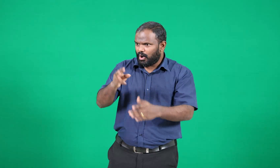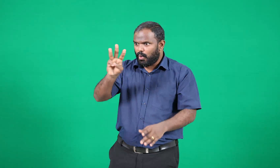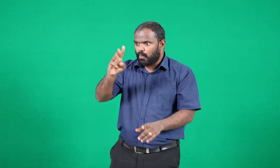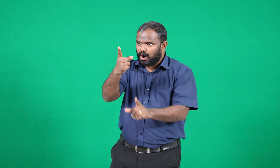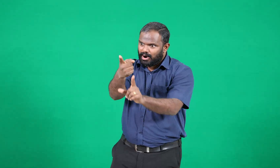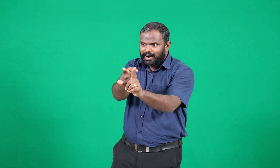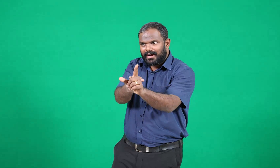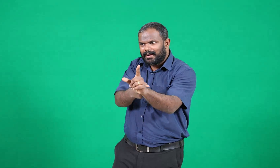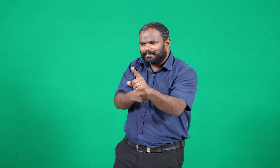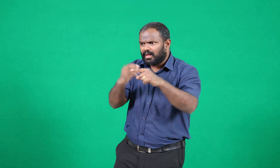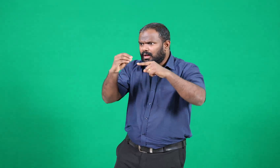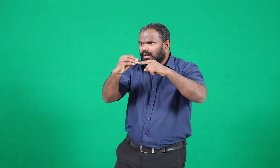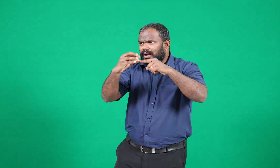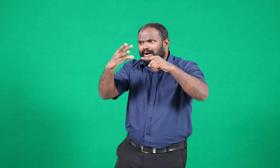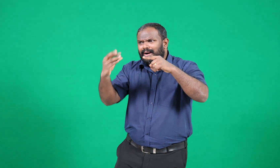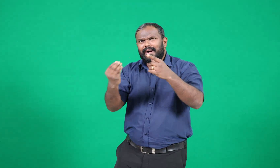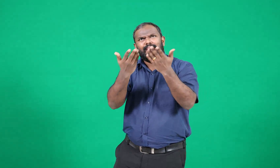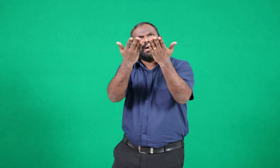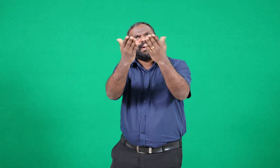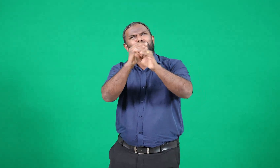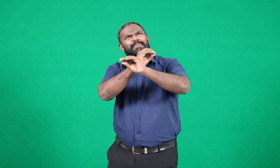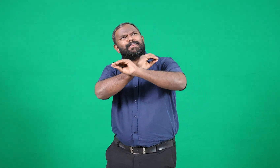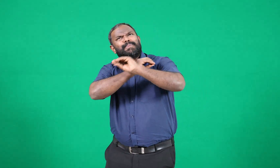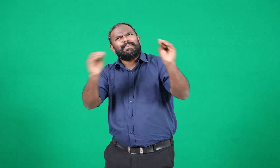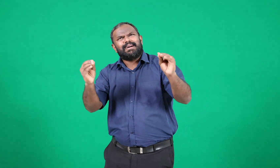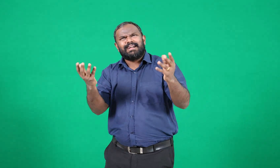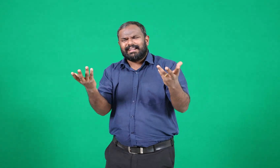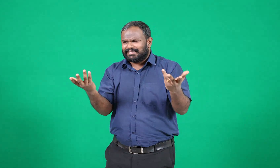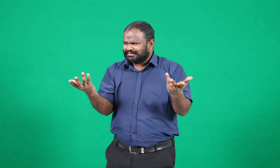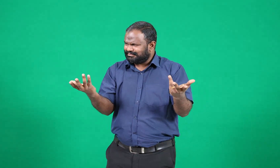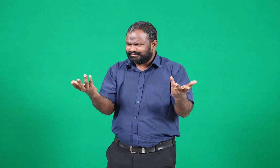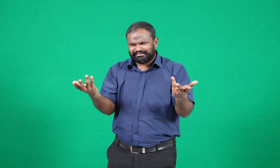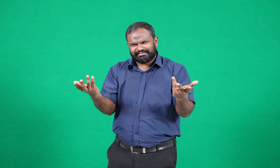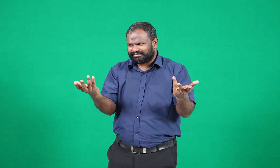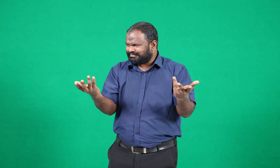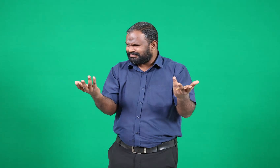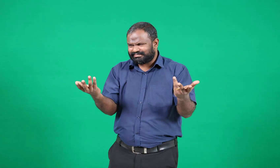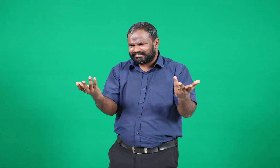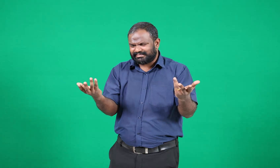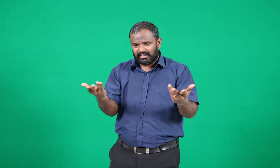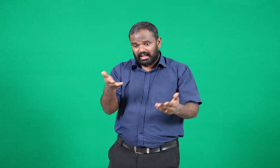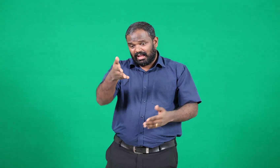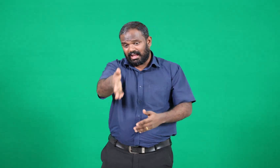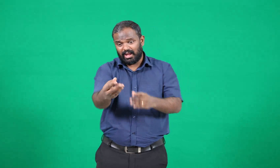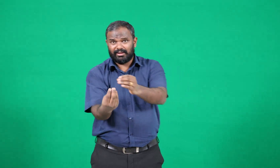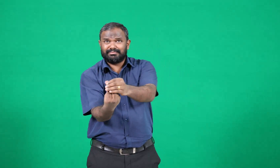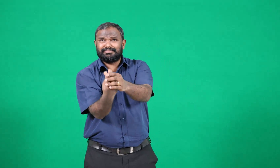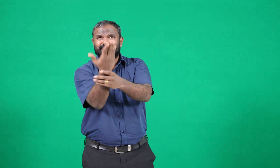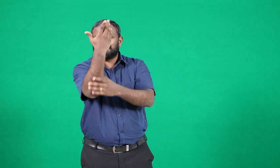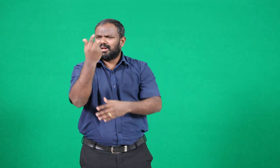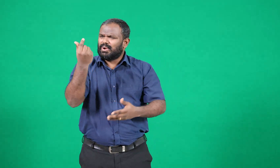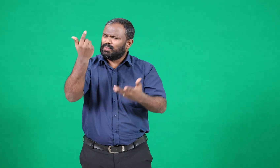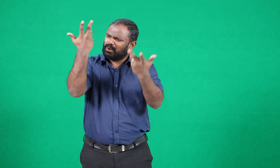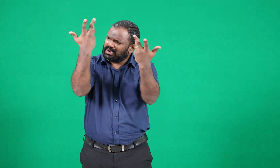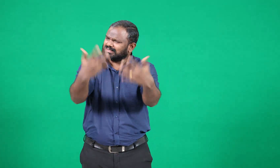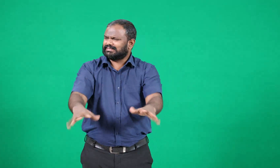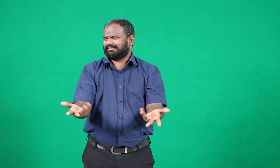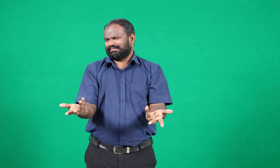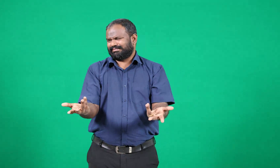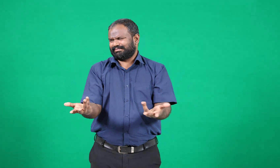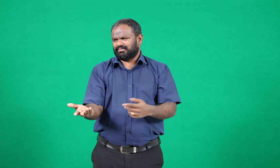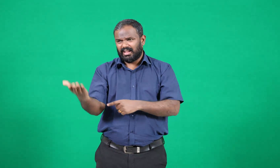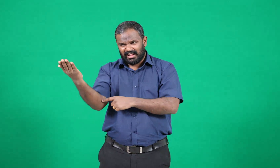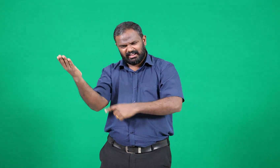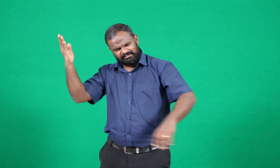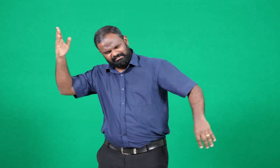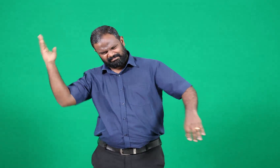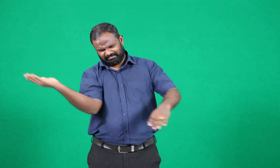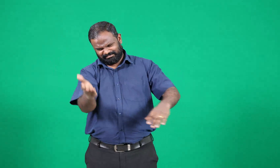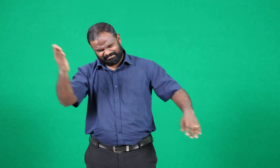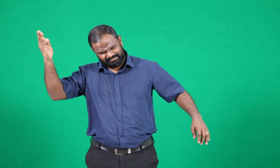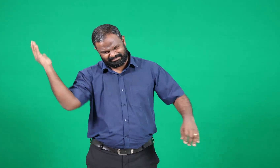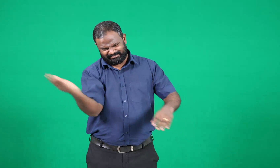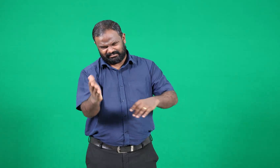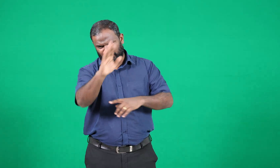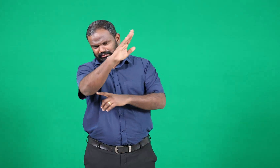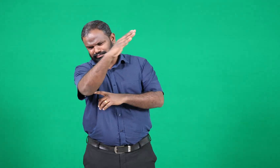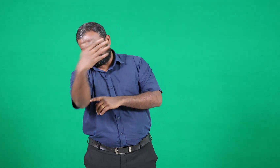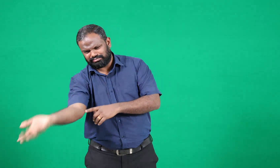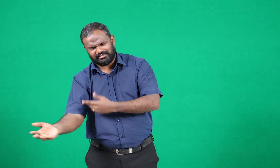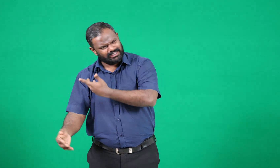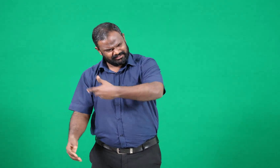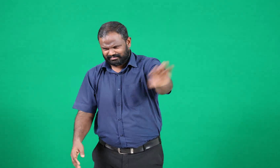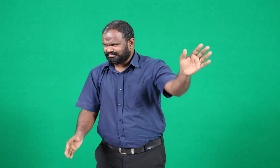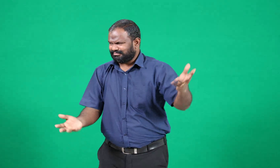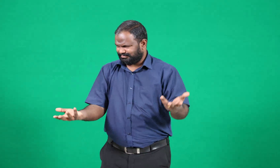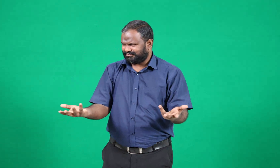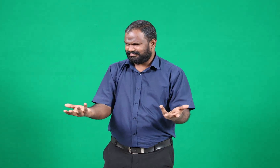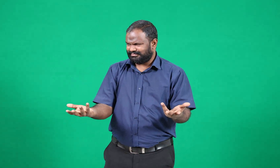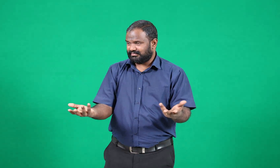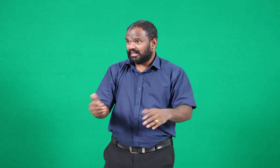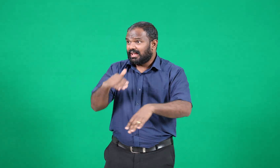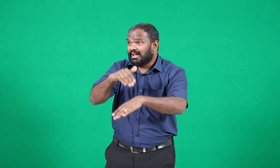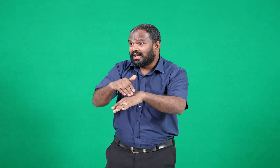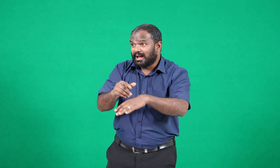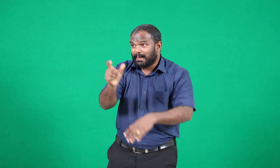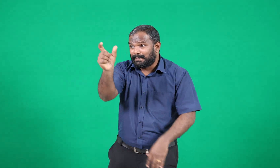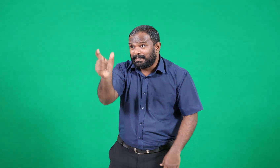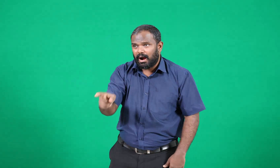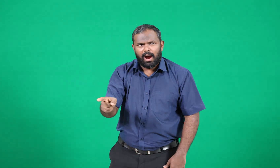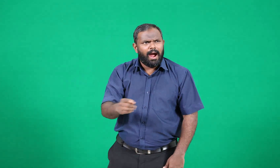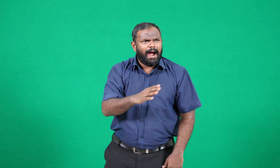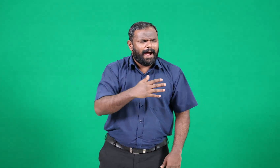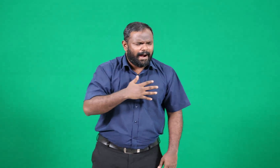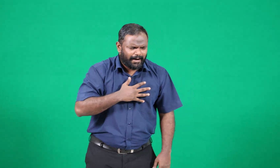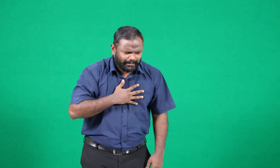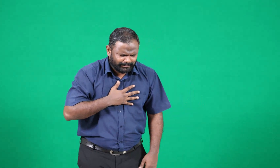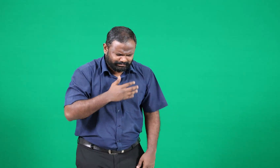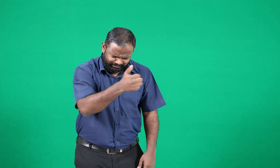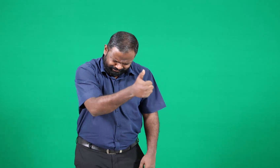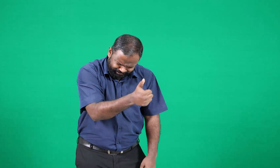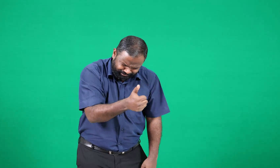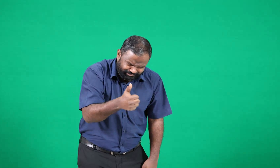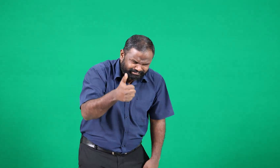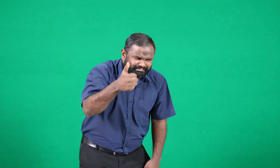Therefore cut it down! Why should it use up the soil?'